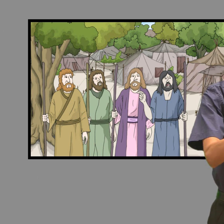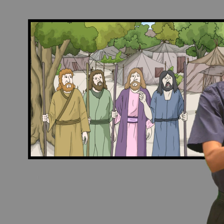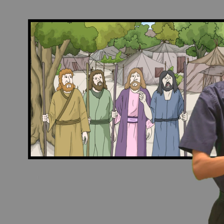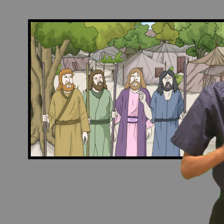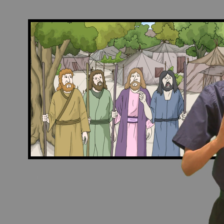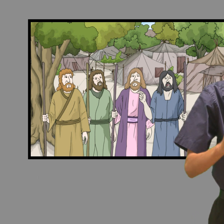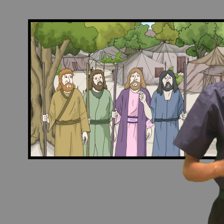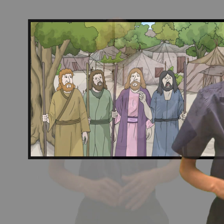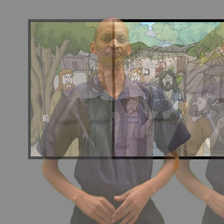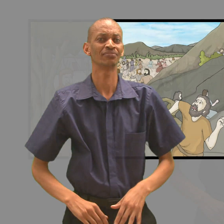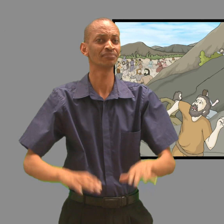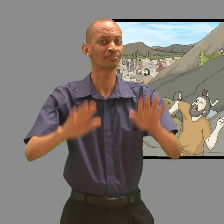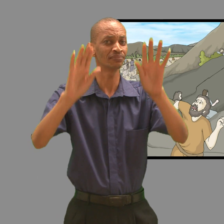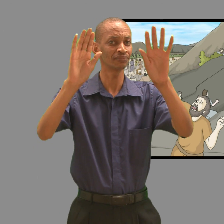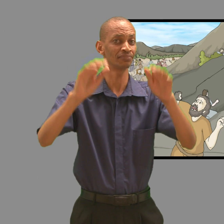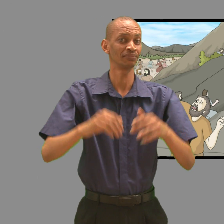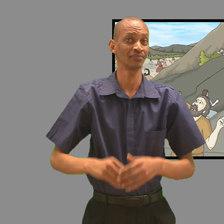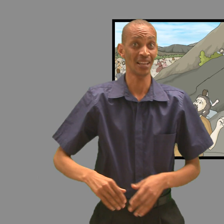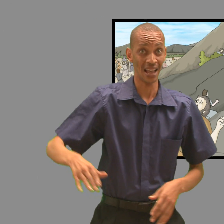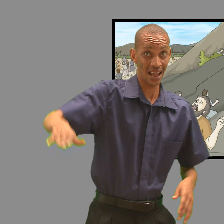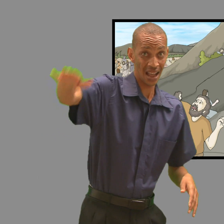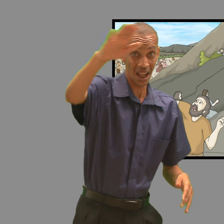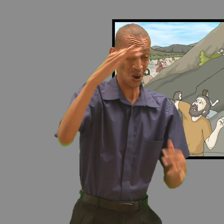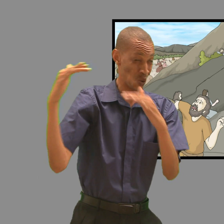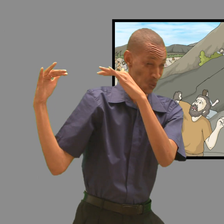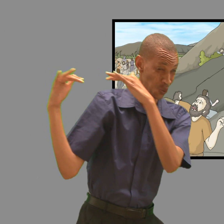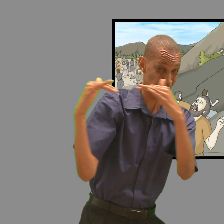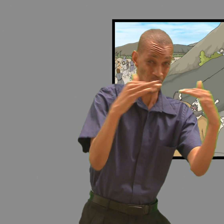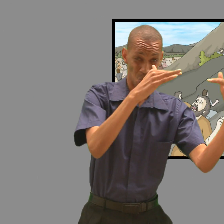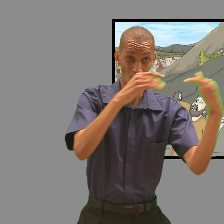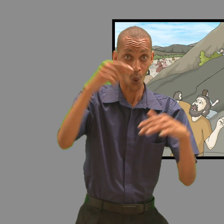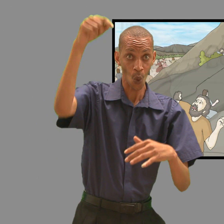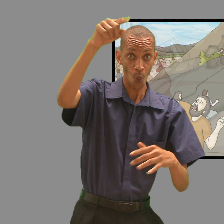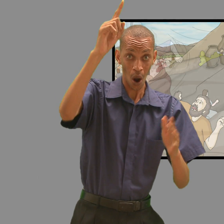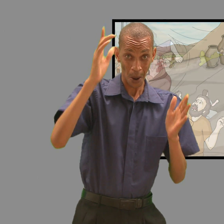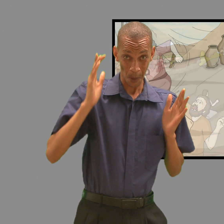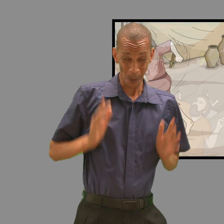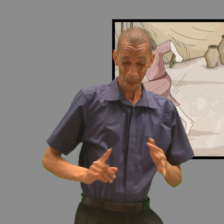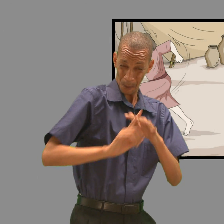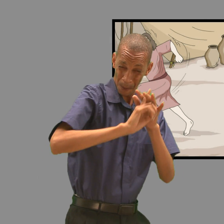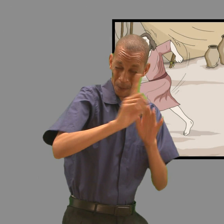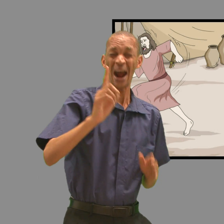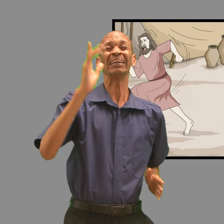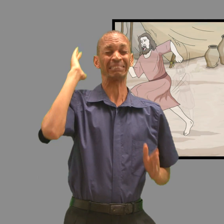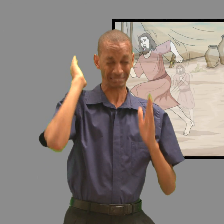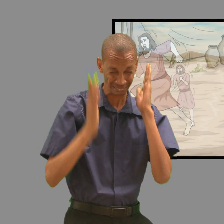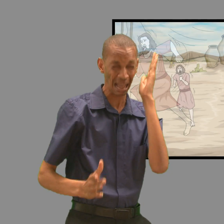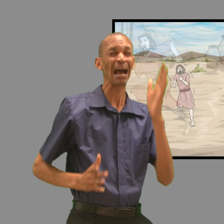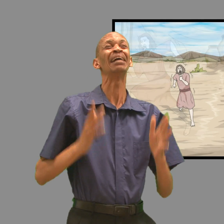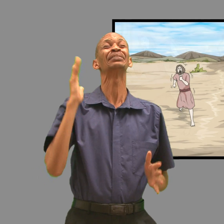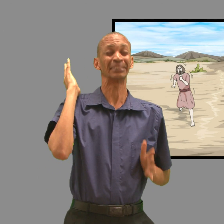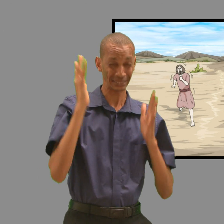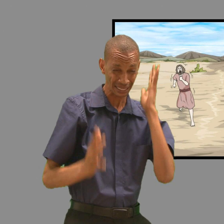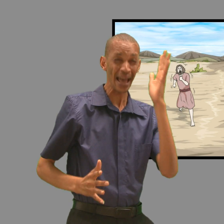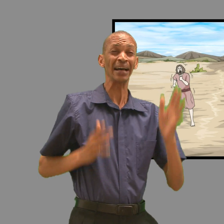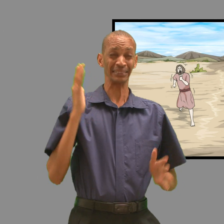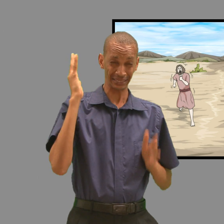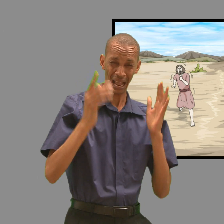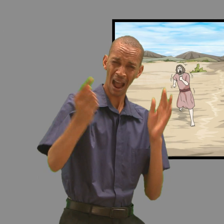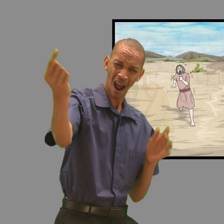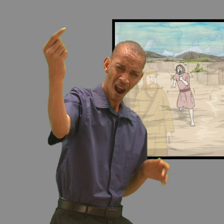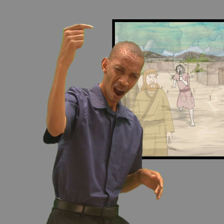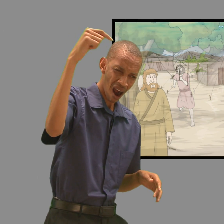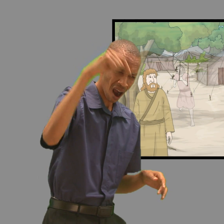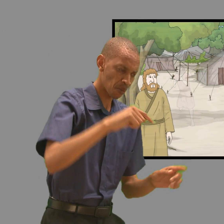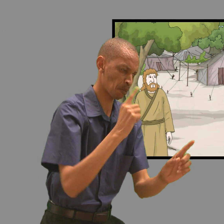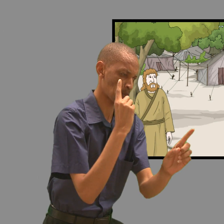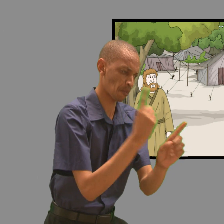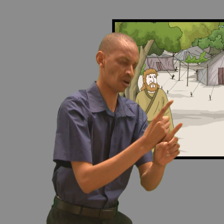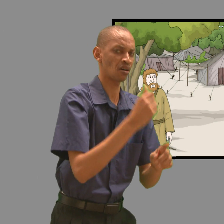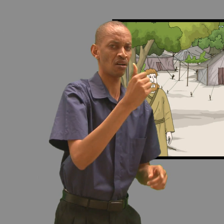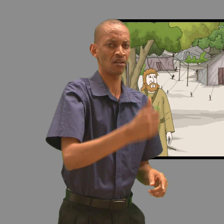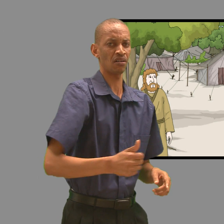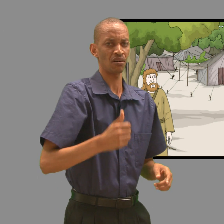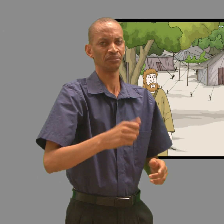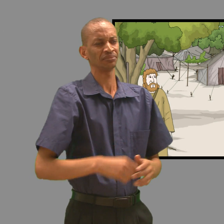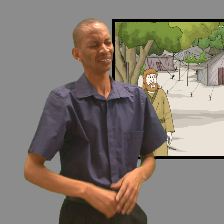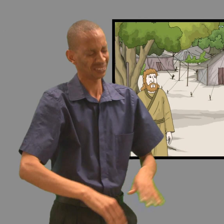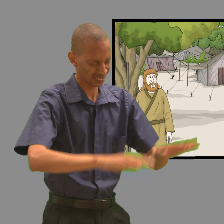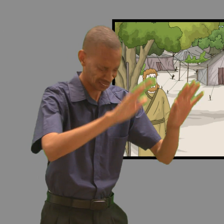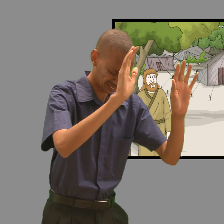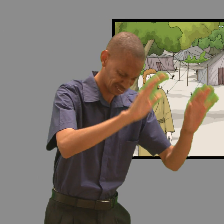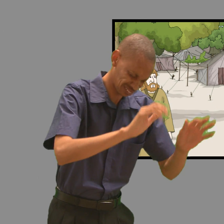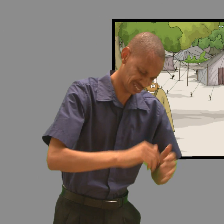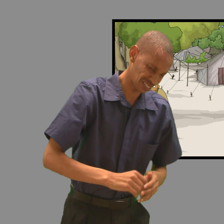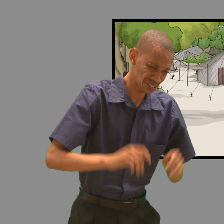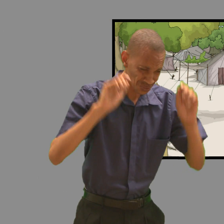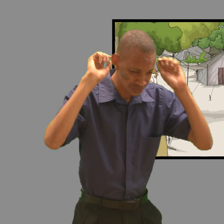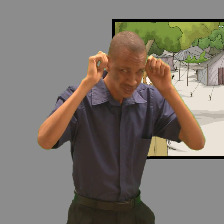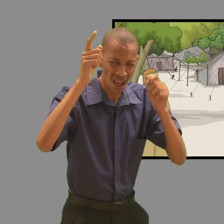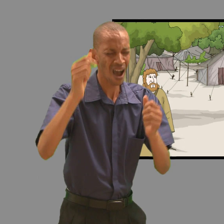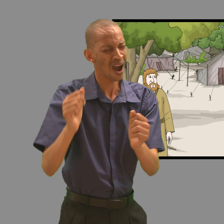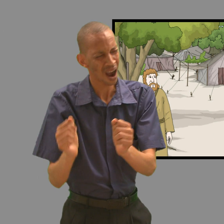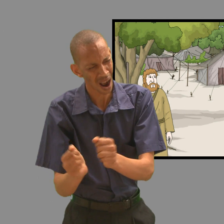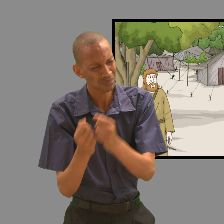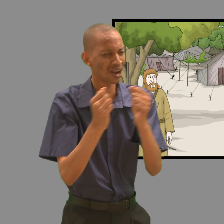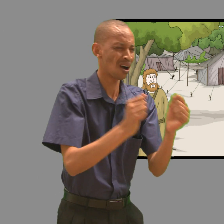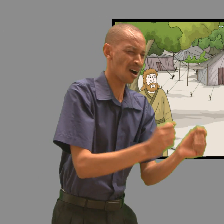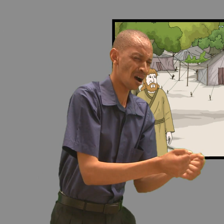Then an escapee came and reported this to Abram the Hebrew.